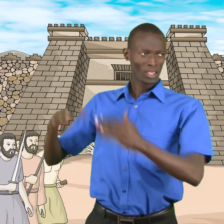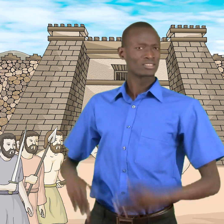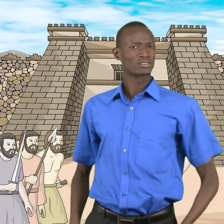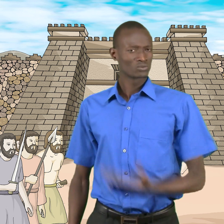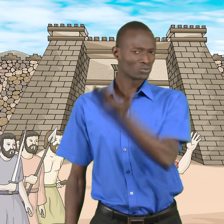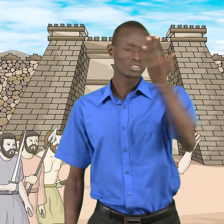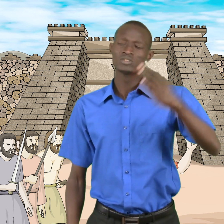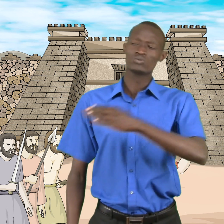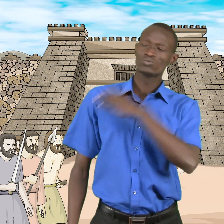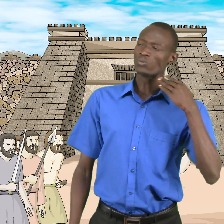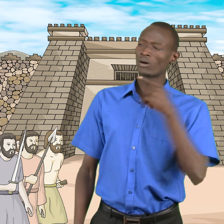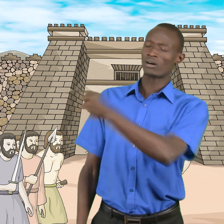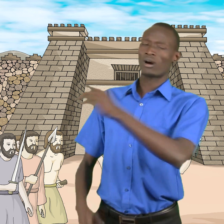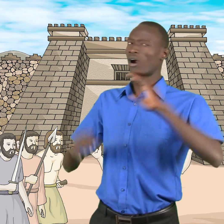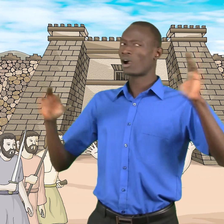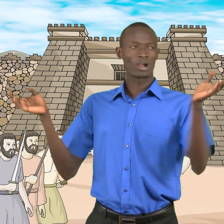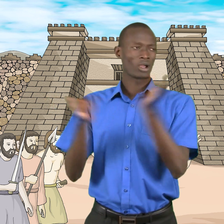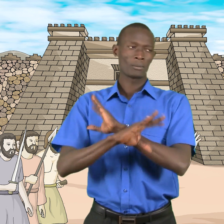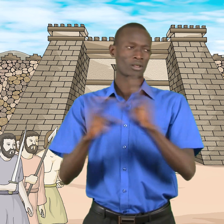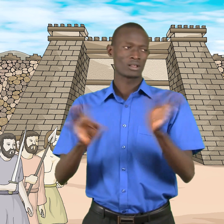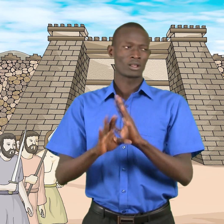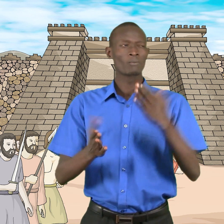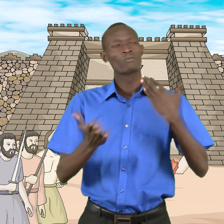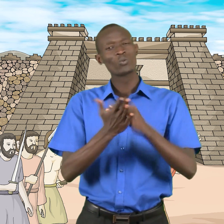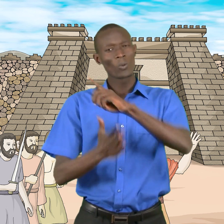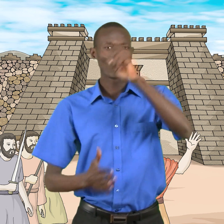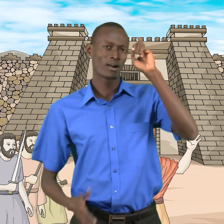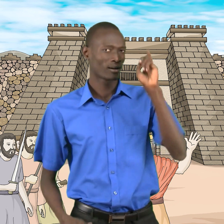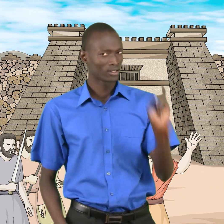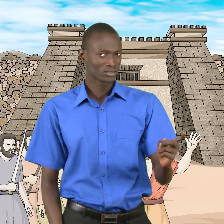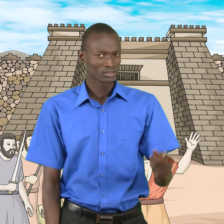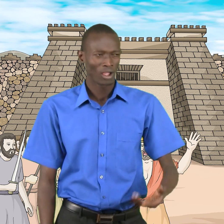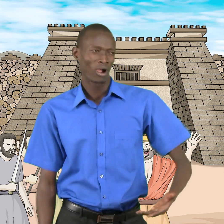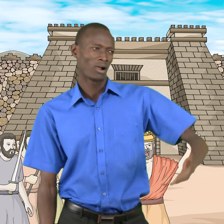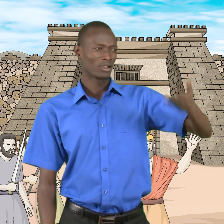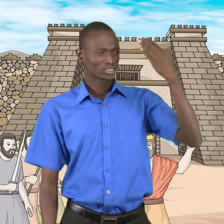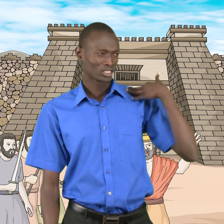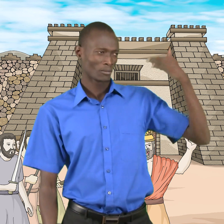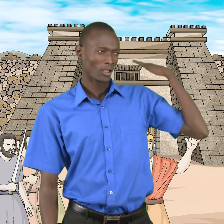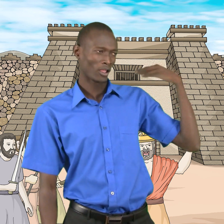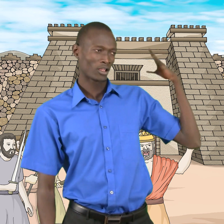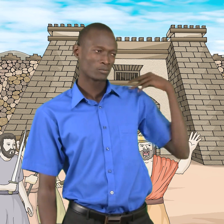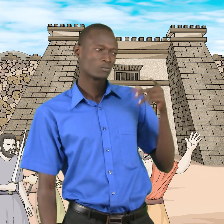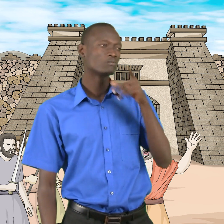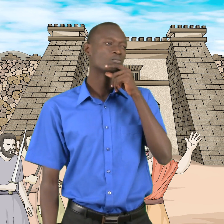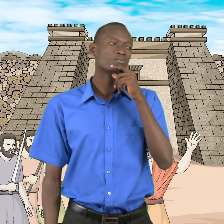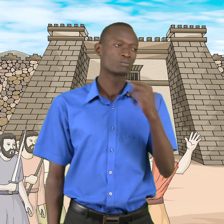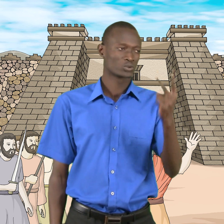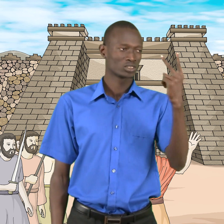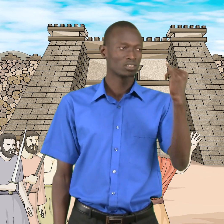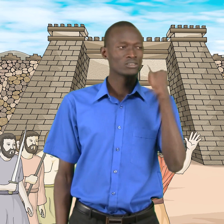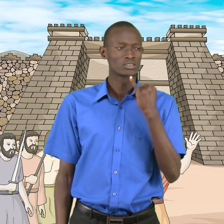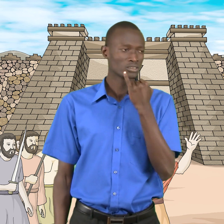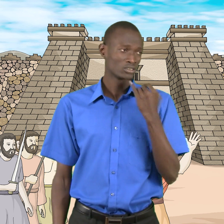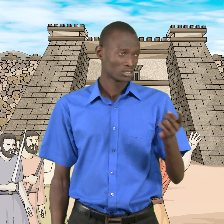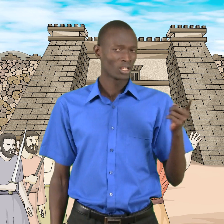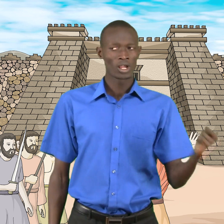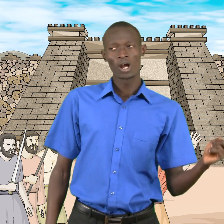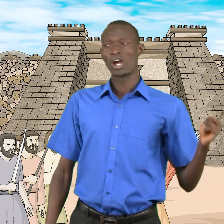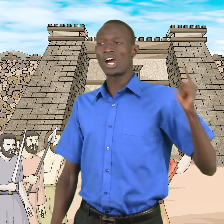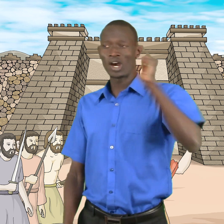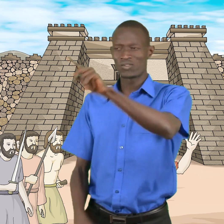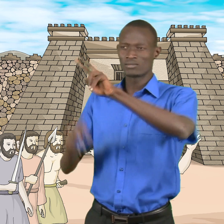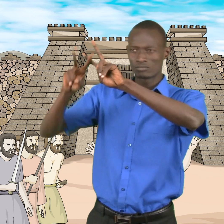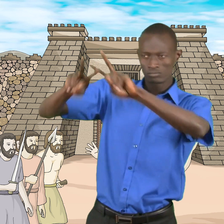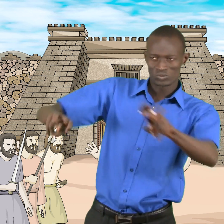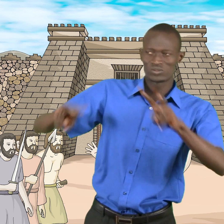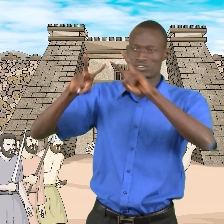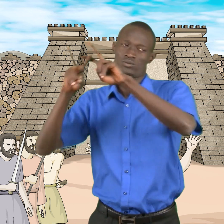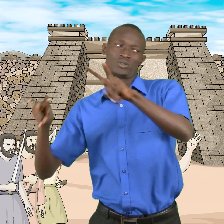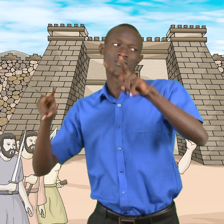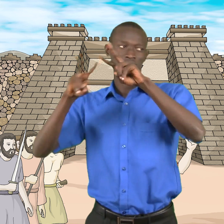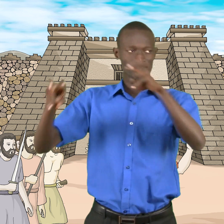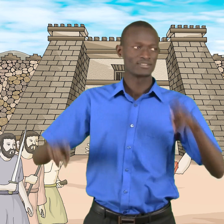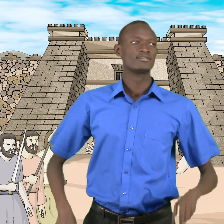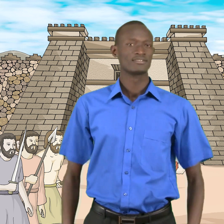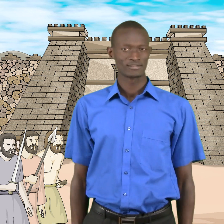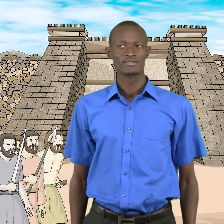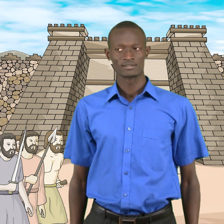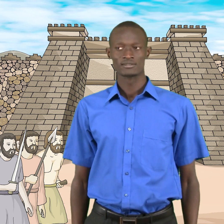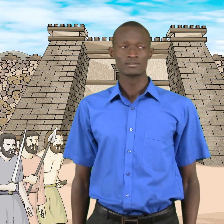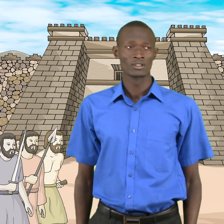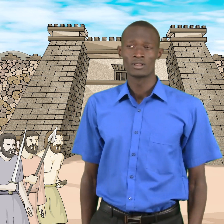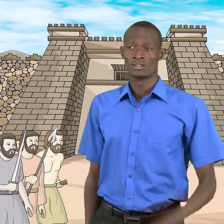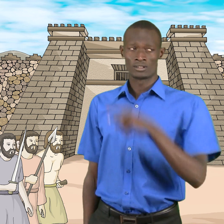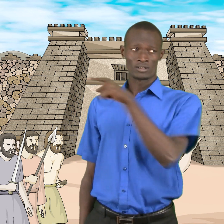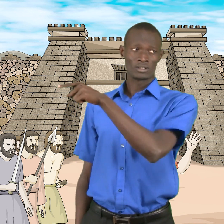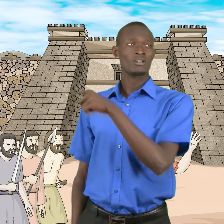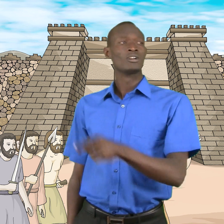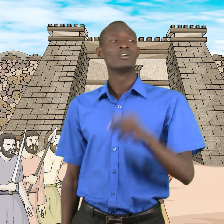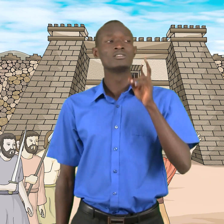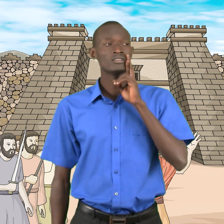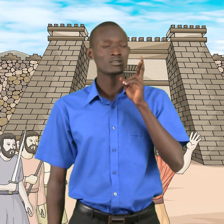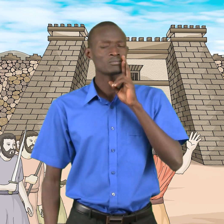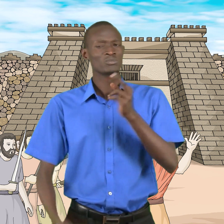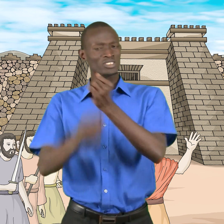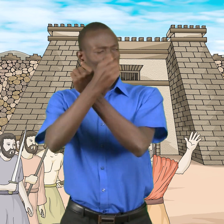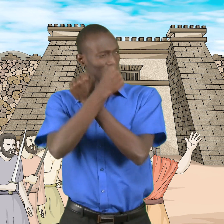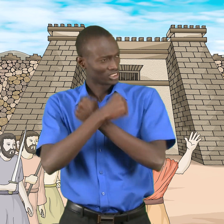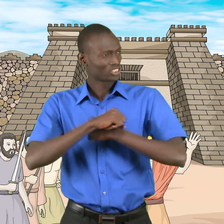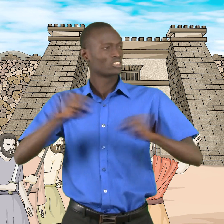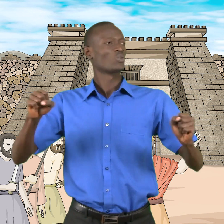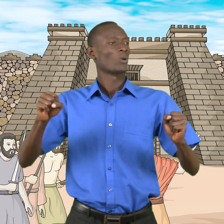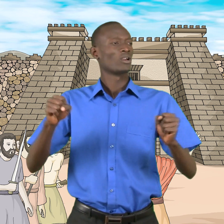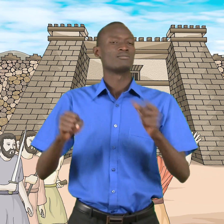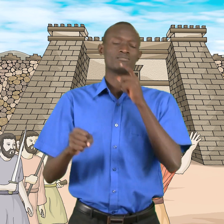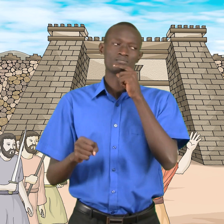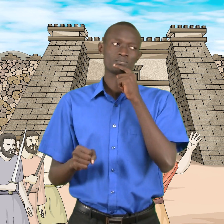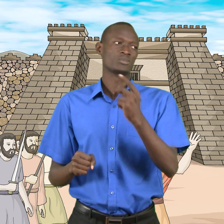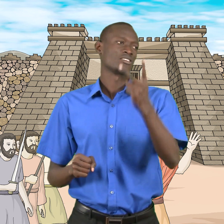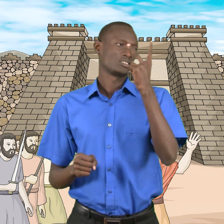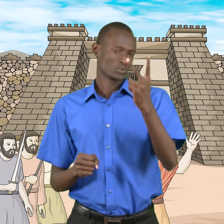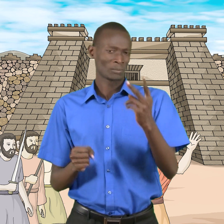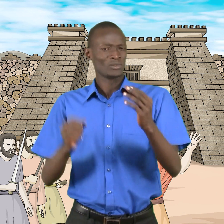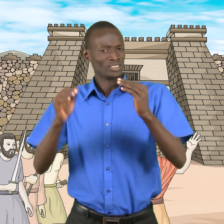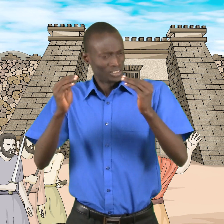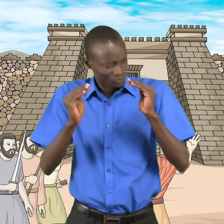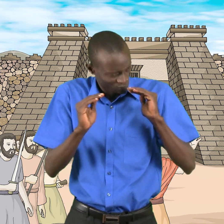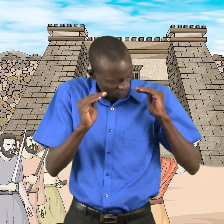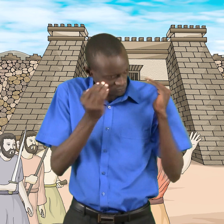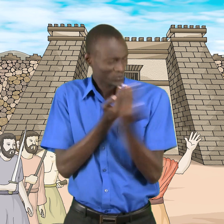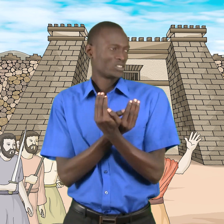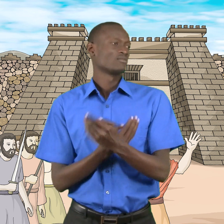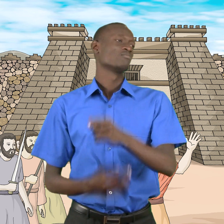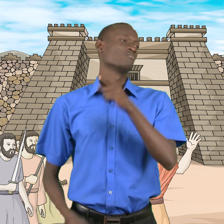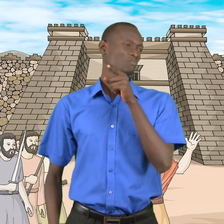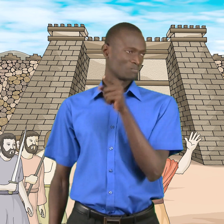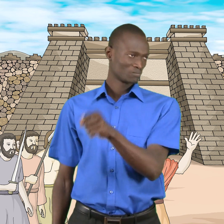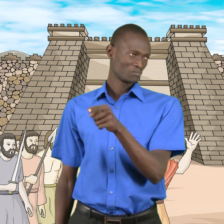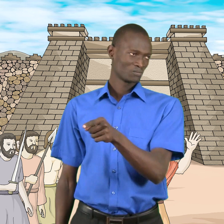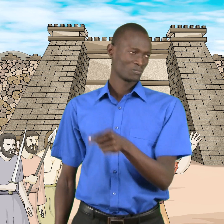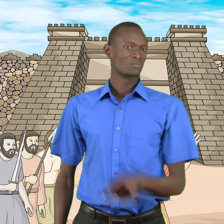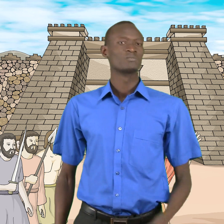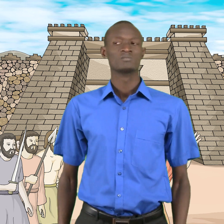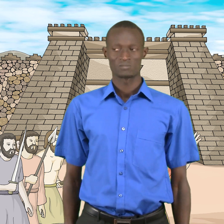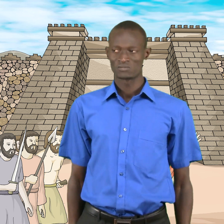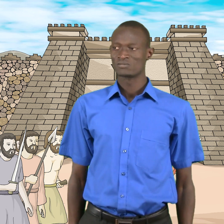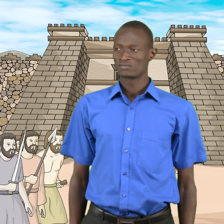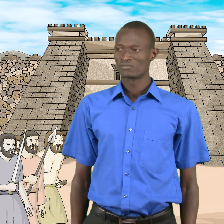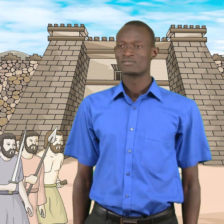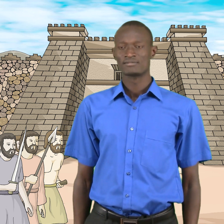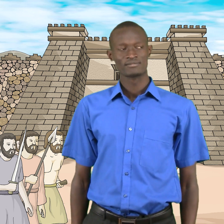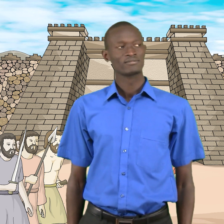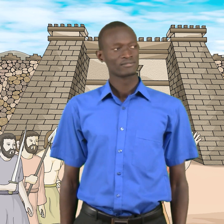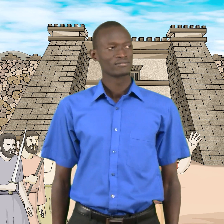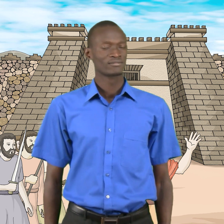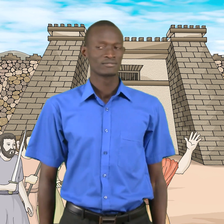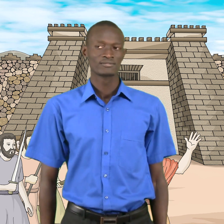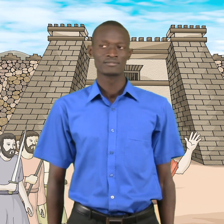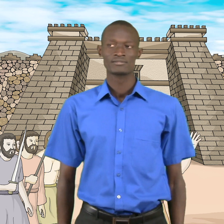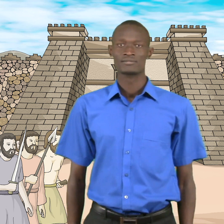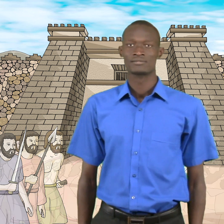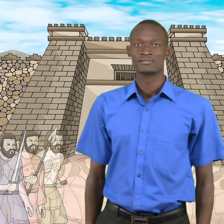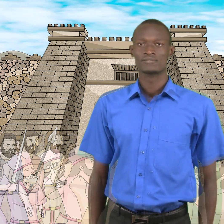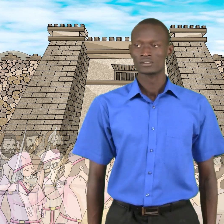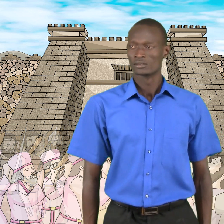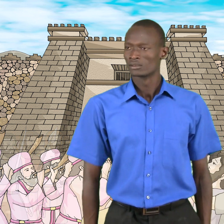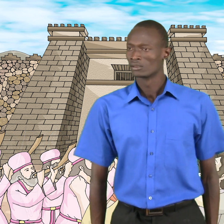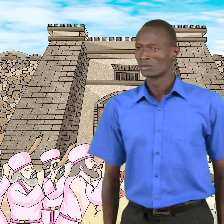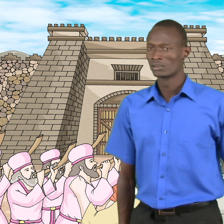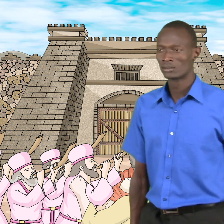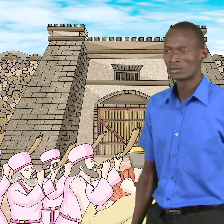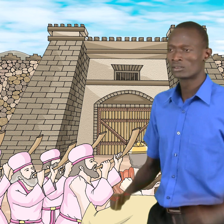If you take any of these, you will set apart the camp of Israel for destruction and bring disaster upon it. For all the silver and gold and all the articles of bronze and iron are holy to the LORD; they must go into His treasury.”